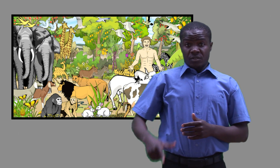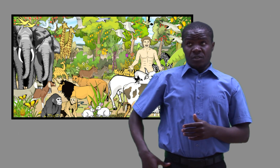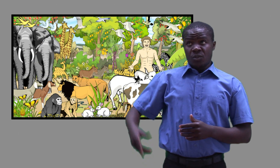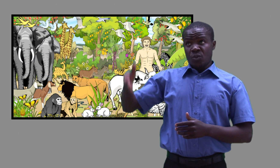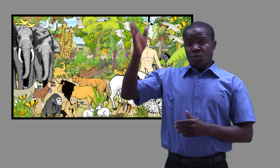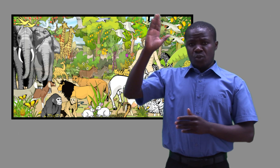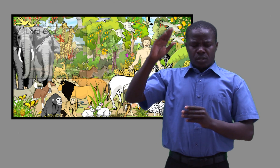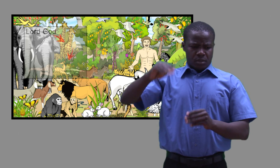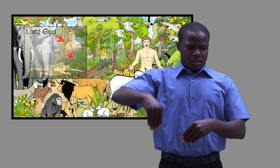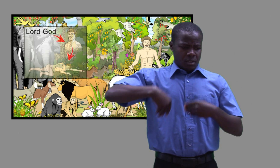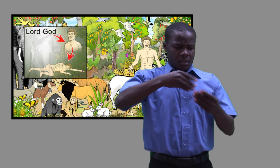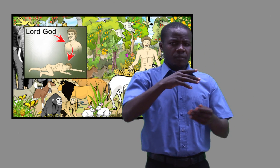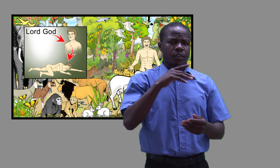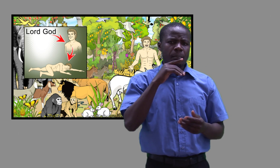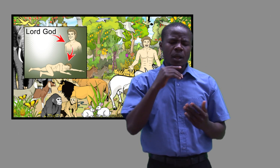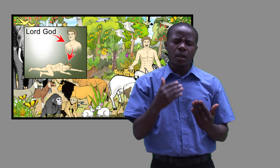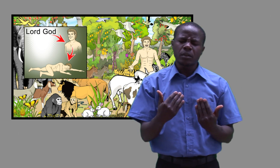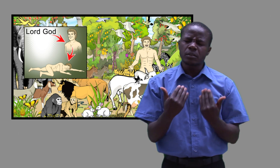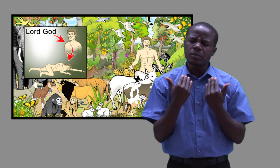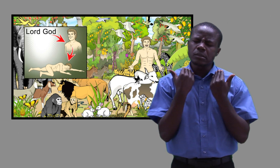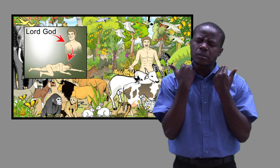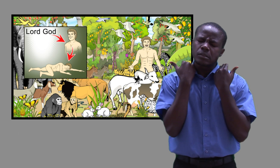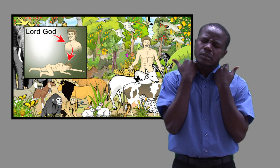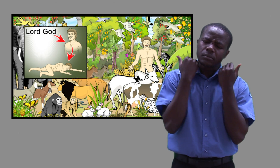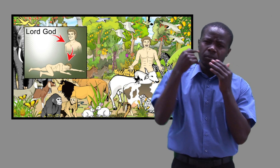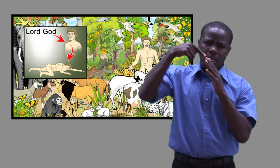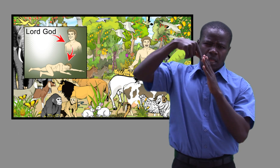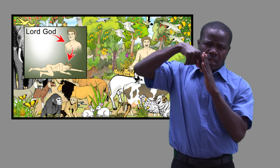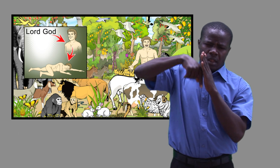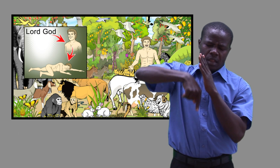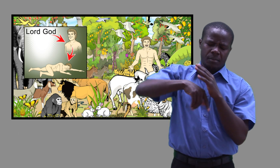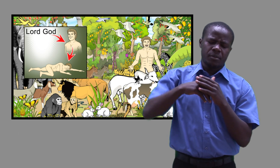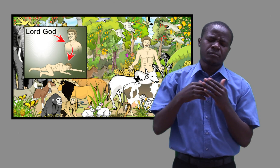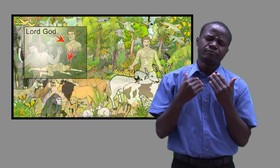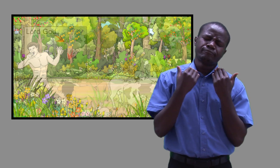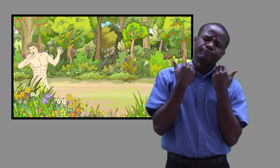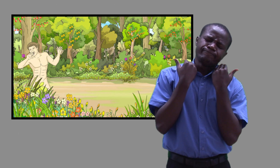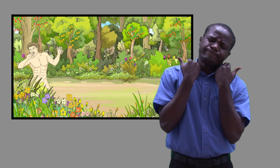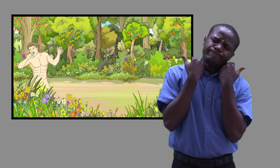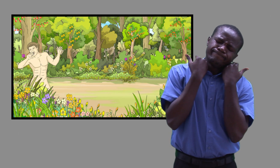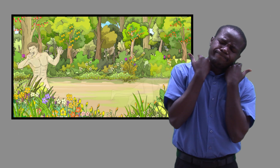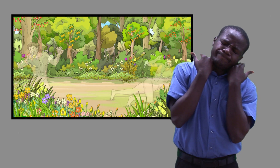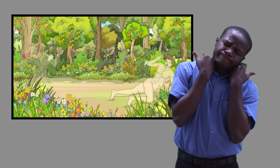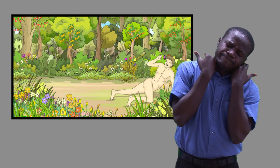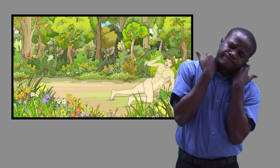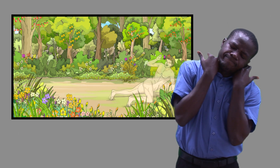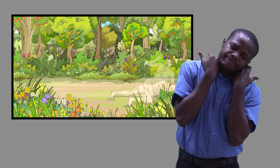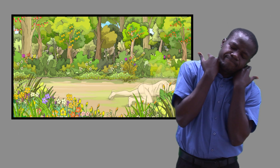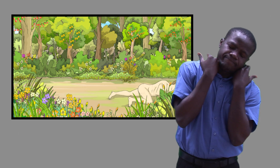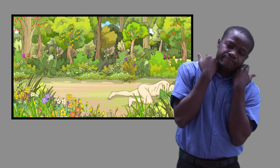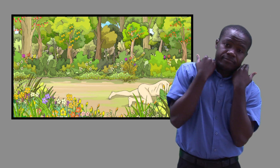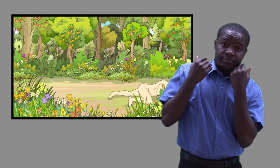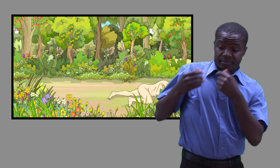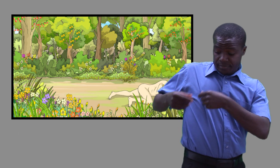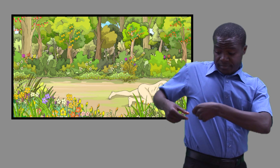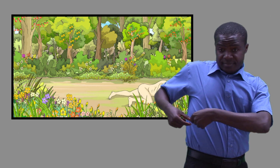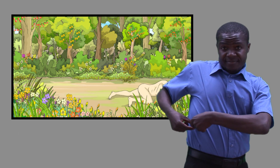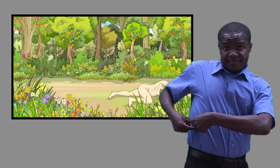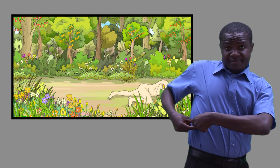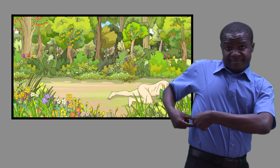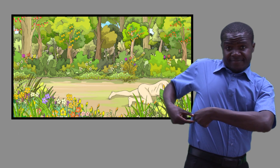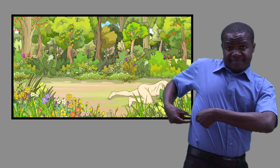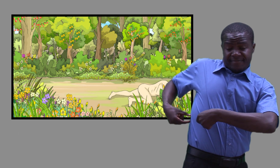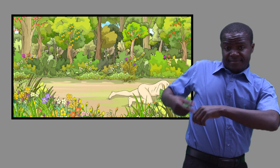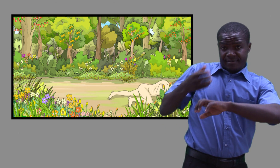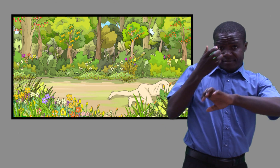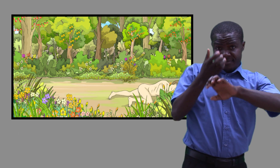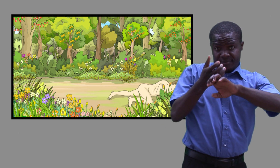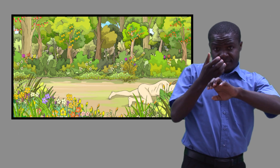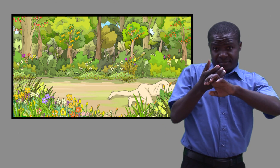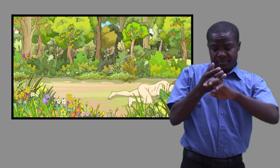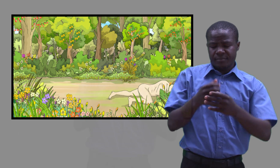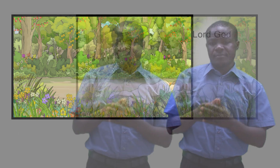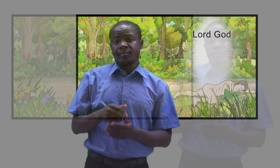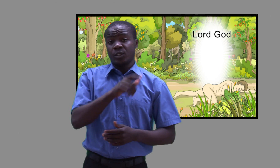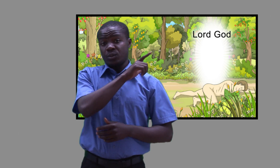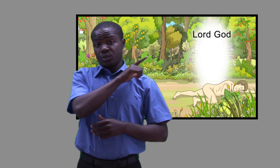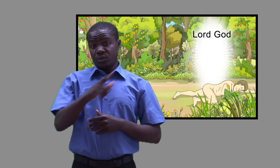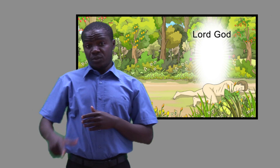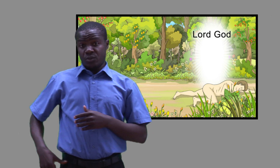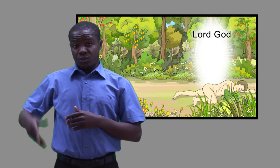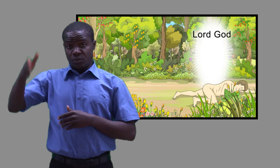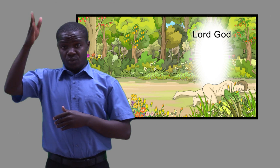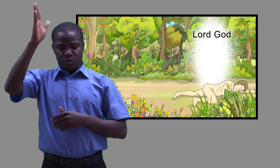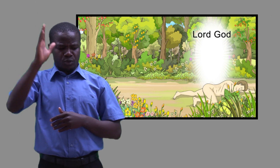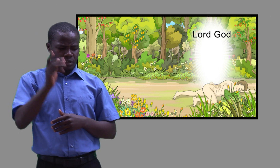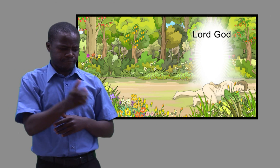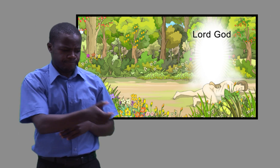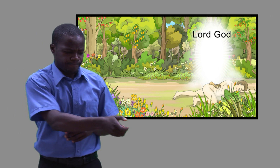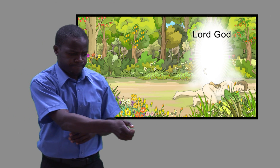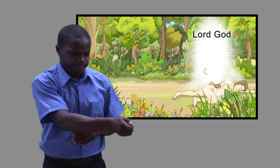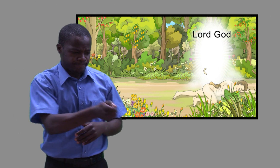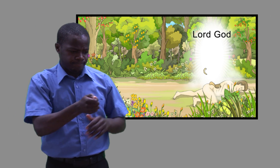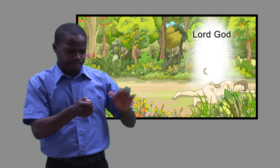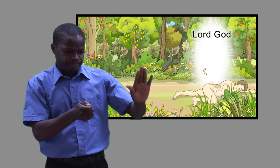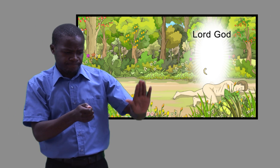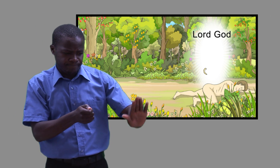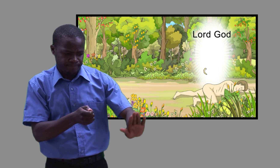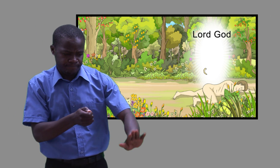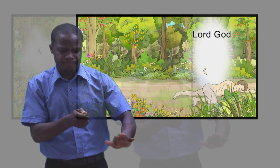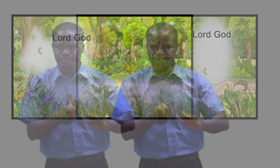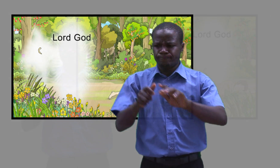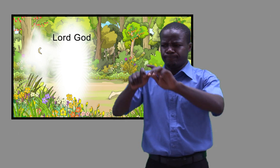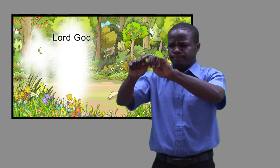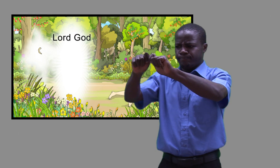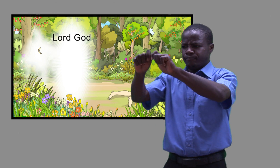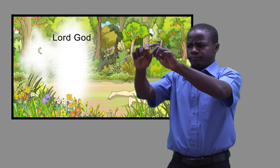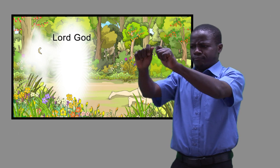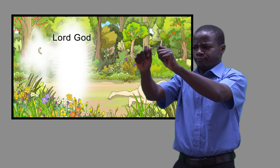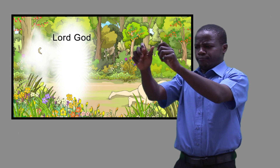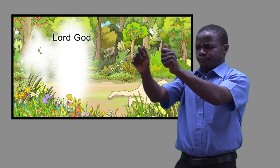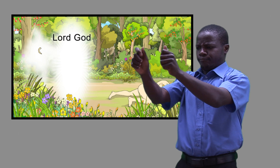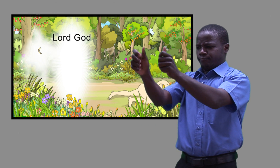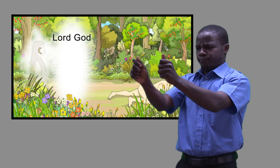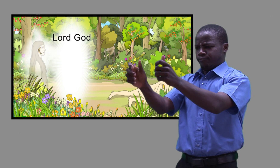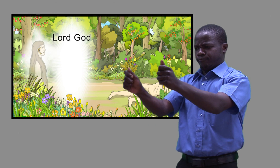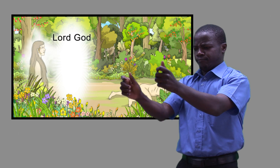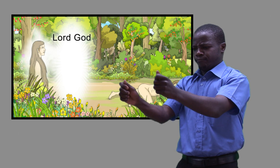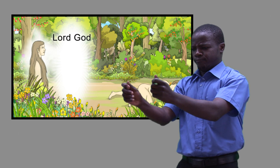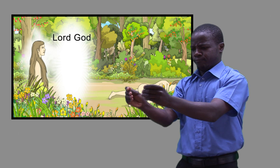So the LORD God caused the man to fall into a deep sleep, and while he slept, He took one of the man’s ribs and closed up the area with flesh.